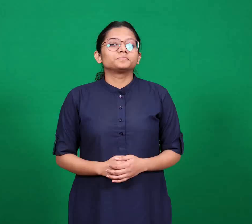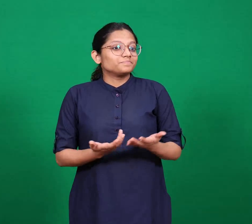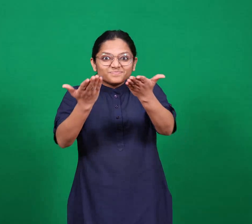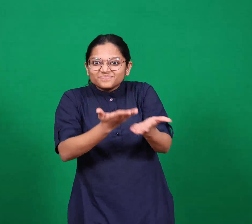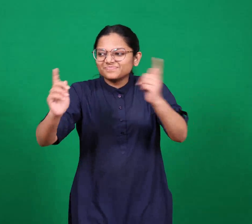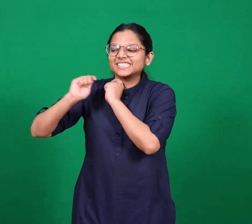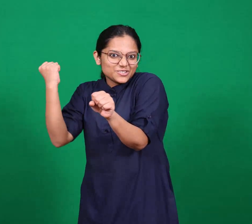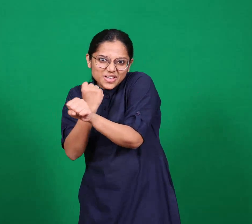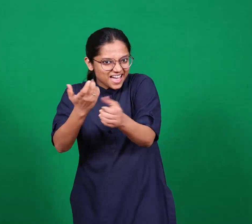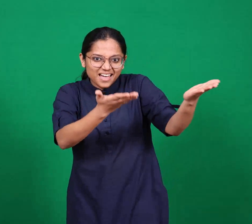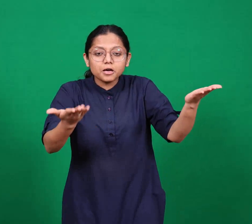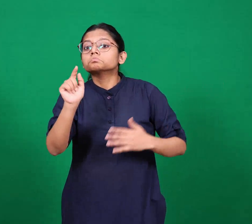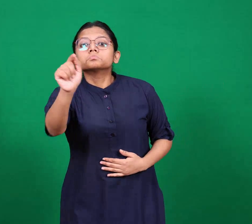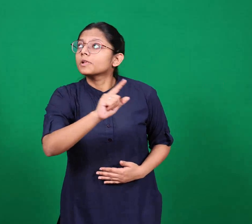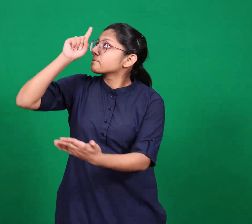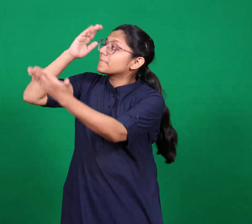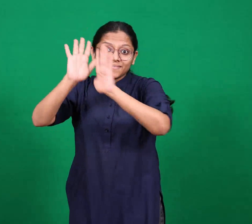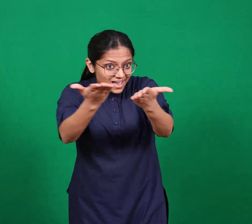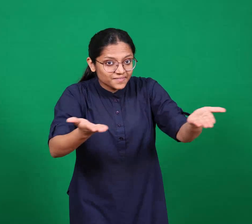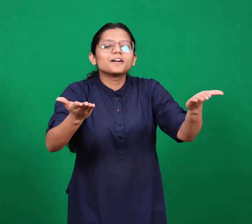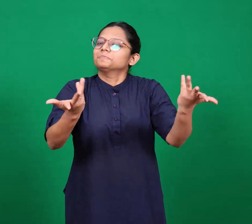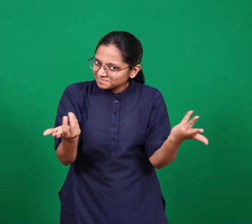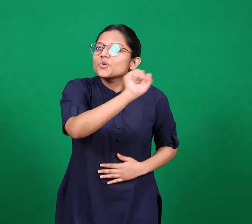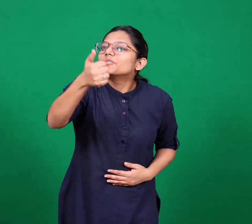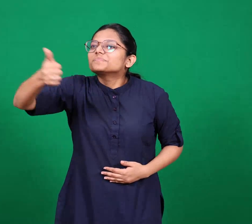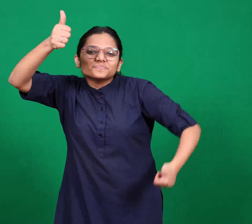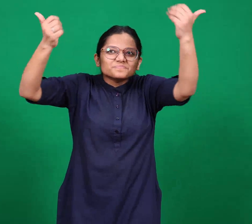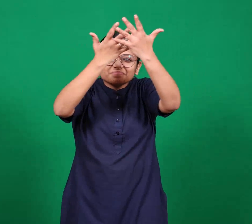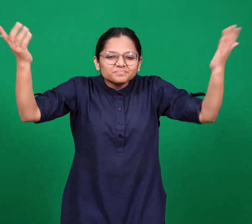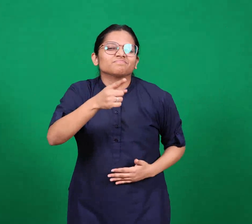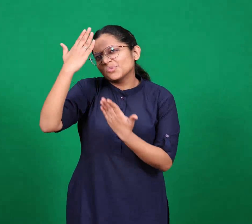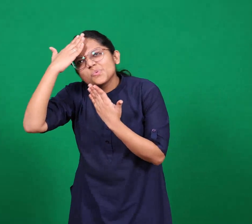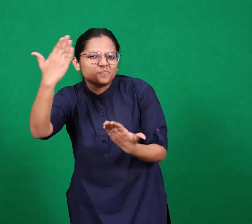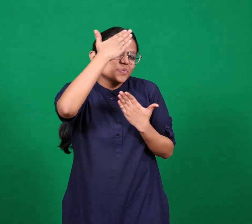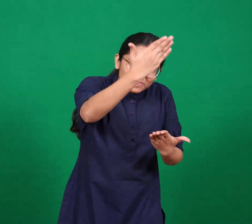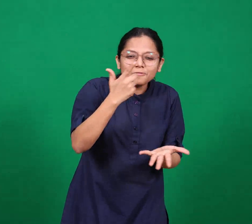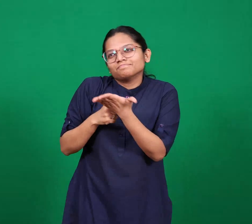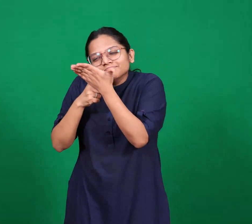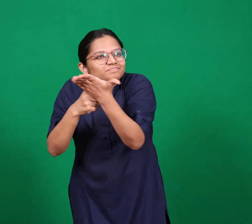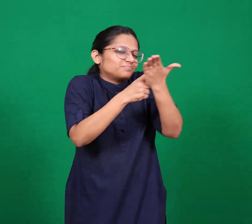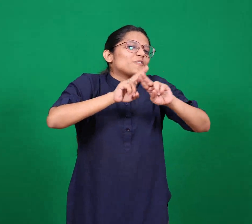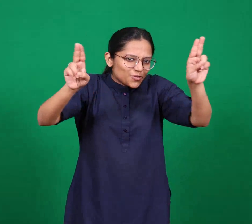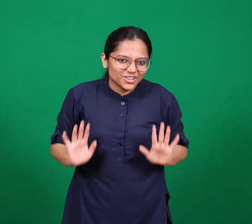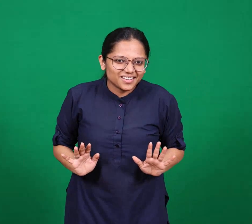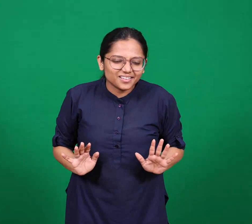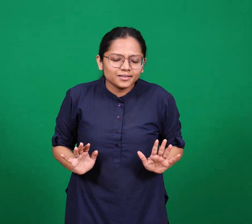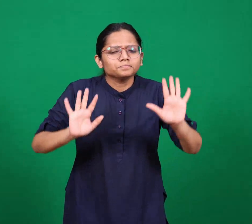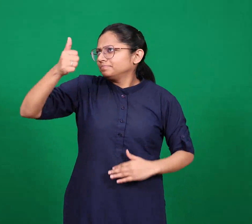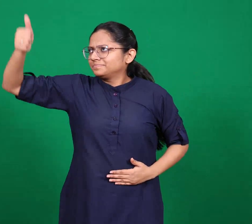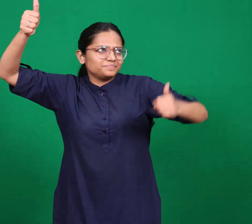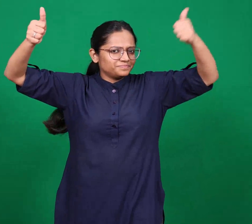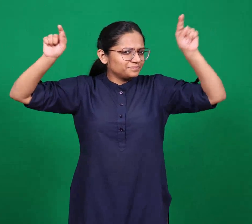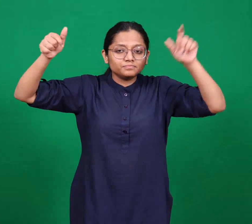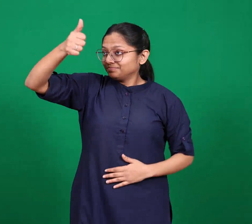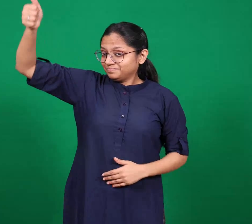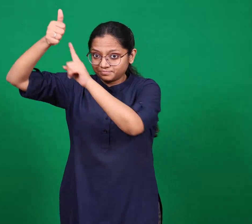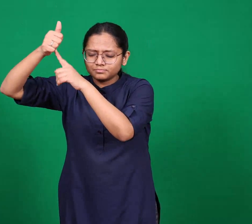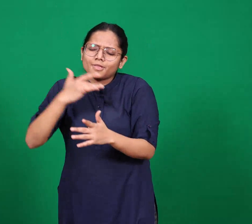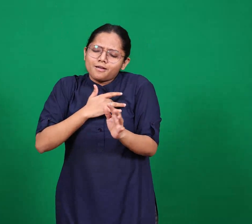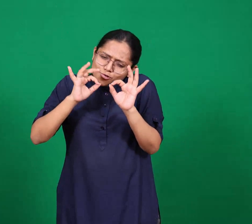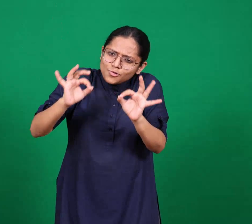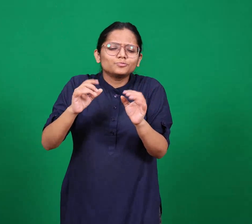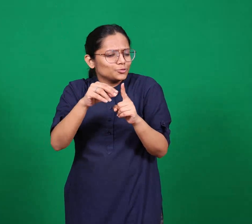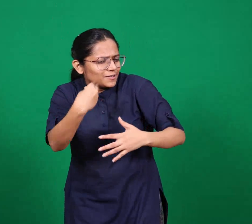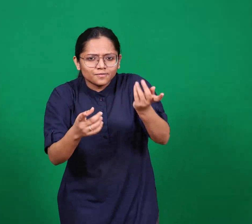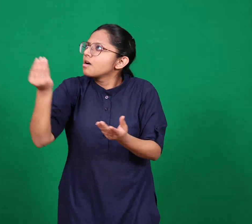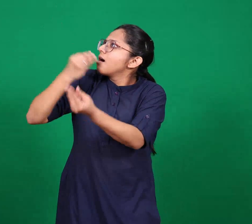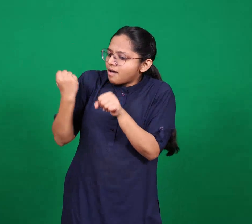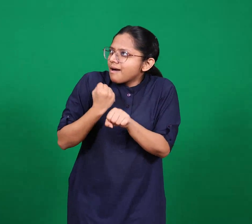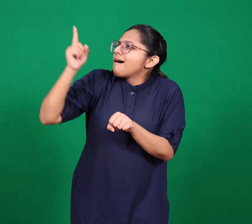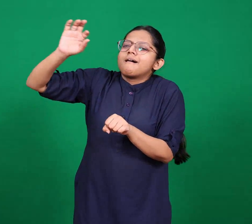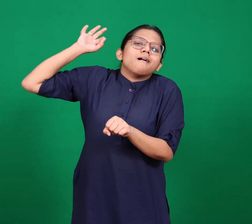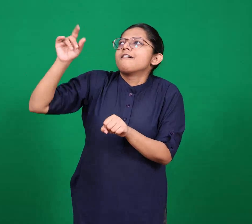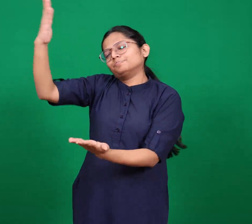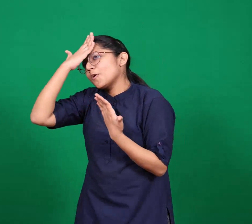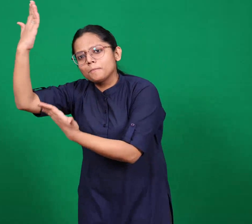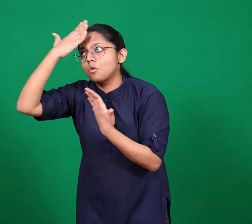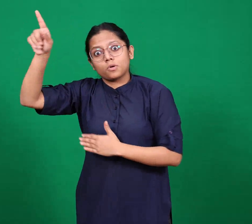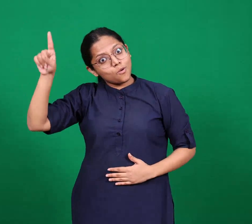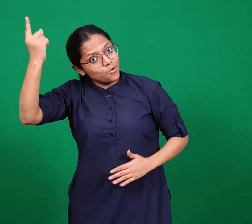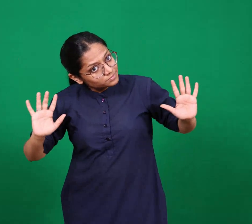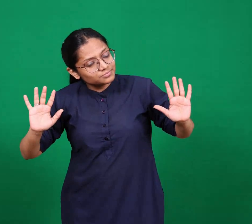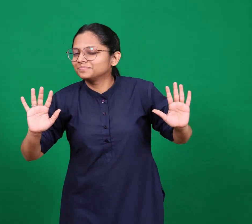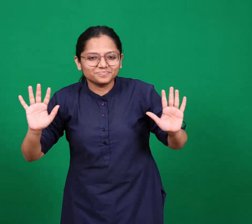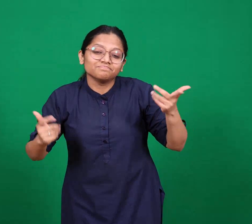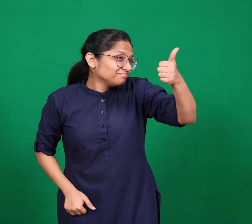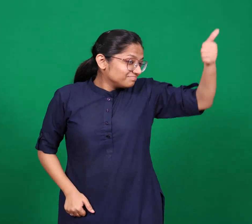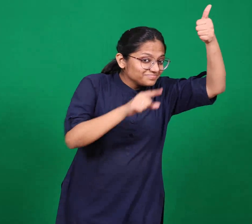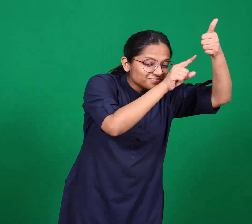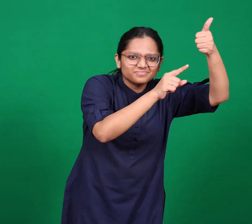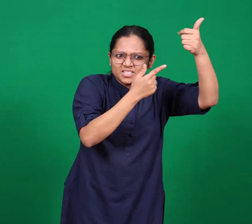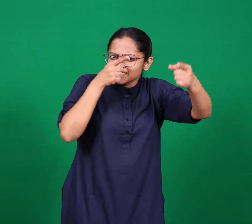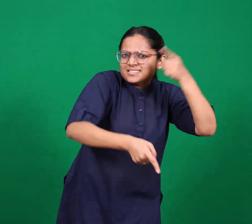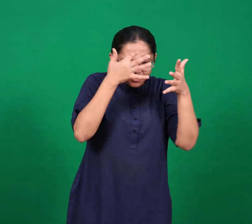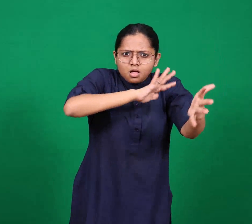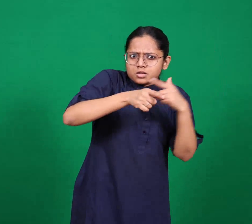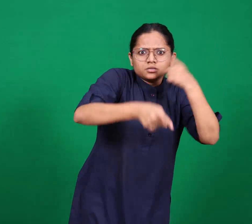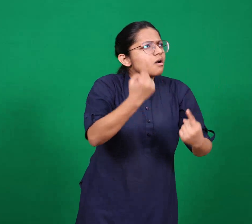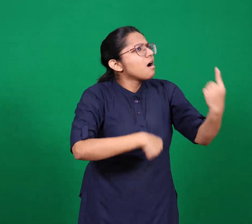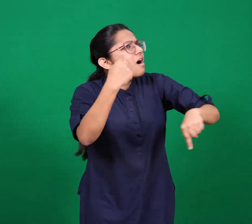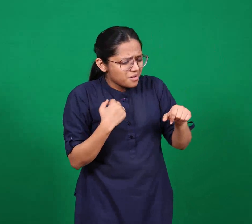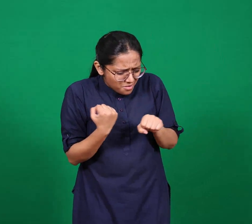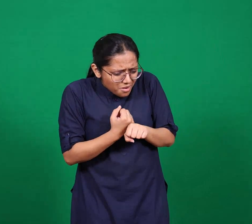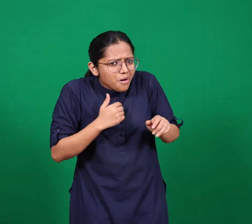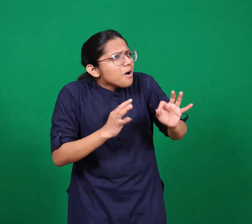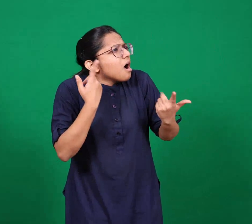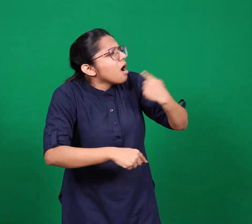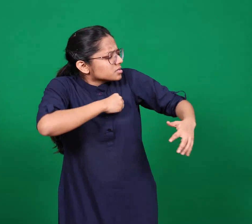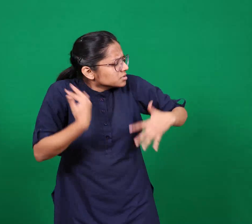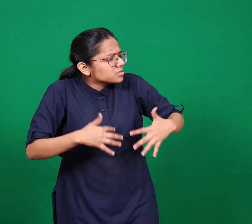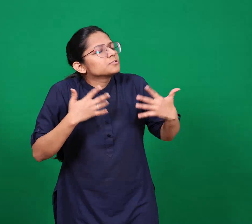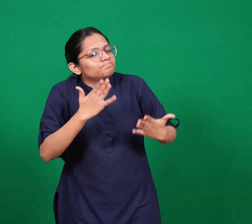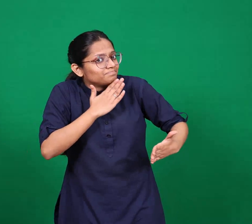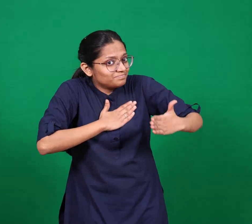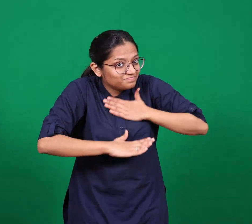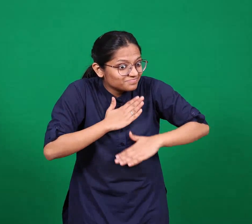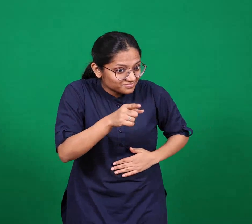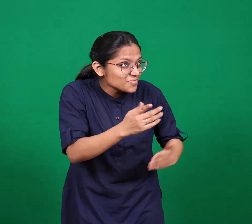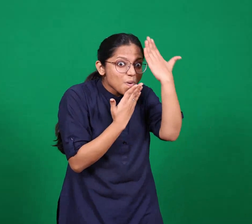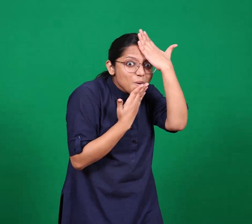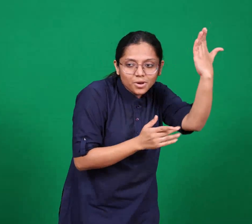Servants, submit yourselves to your masters with all respect, not only to those who are good and gentle, but even to those who are unreasonable.